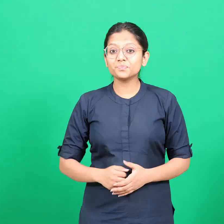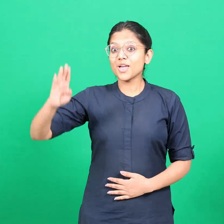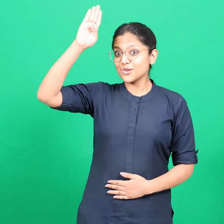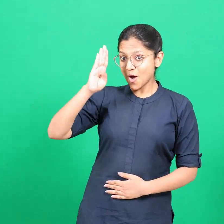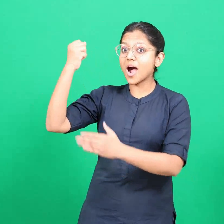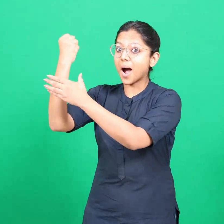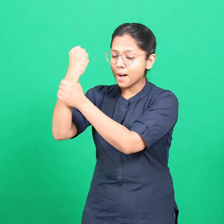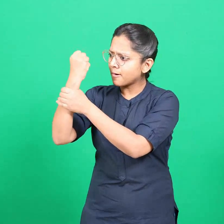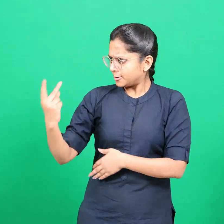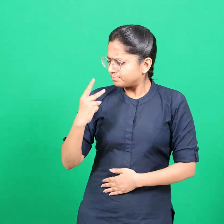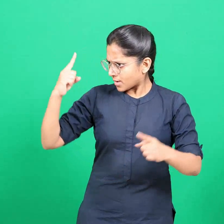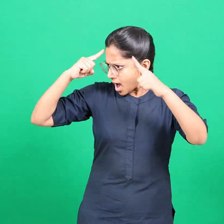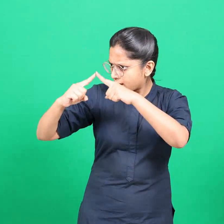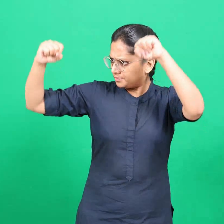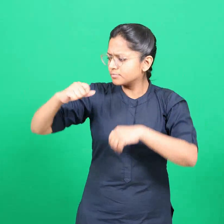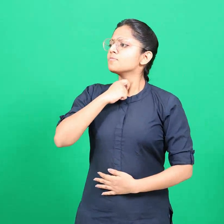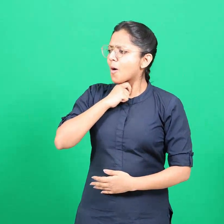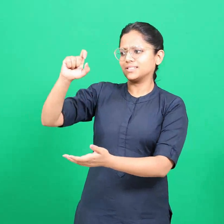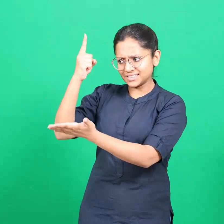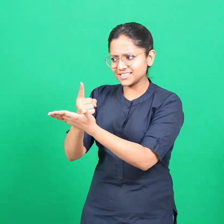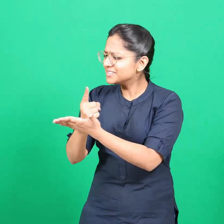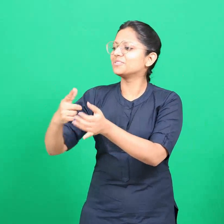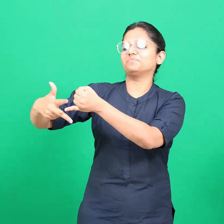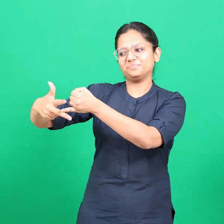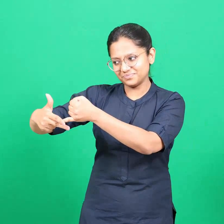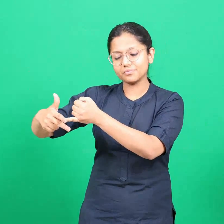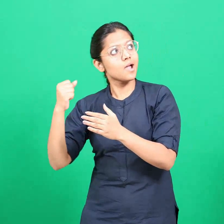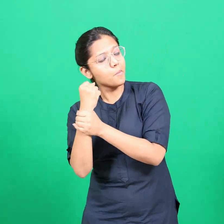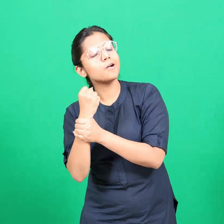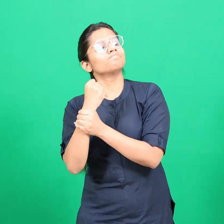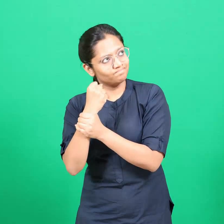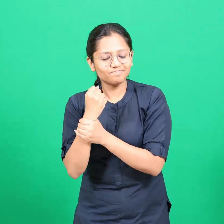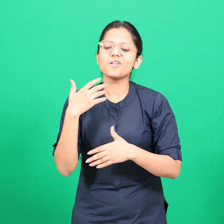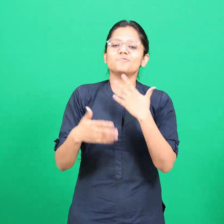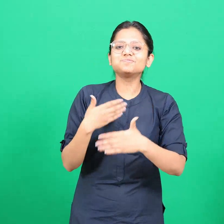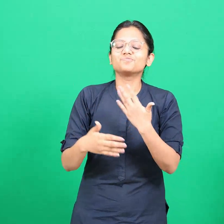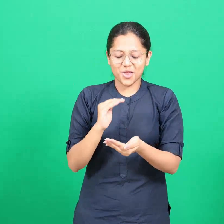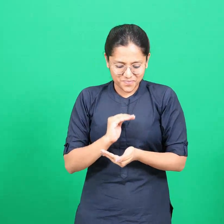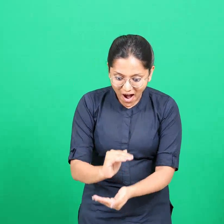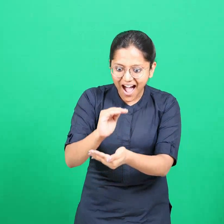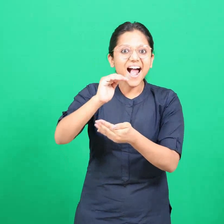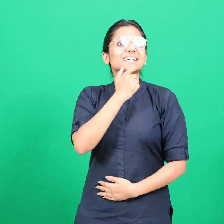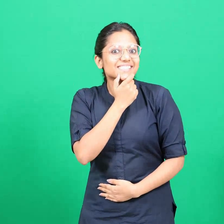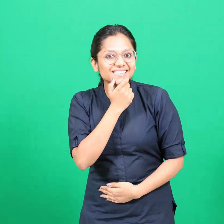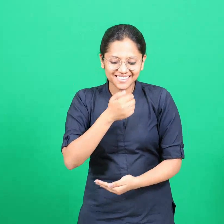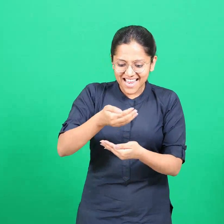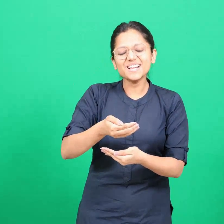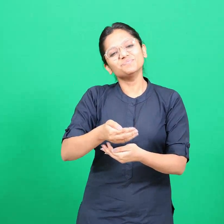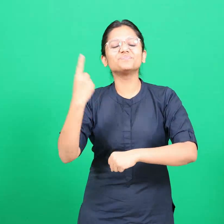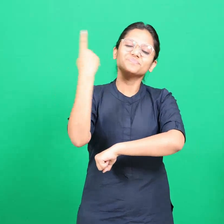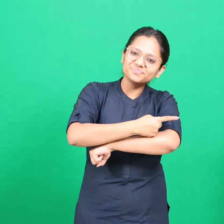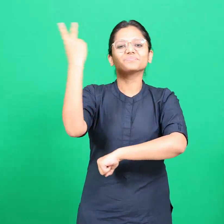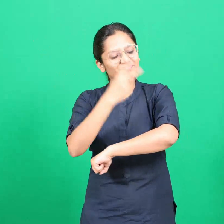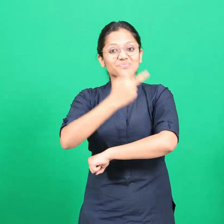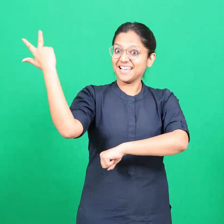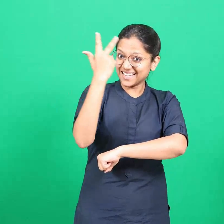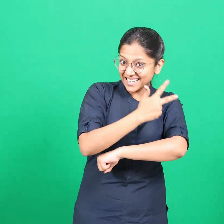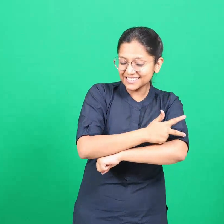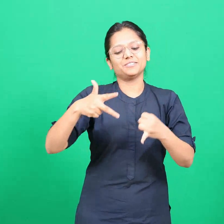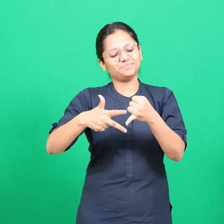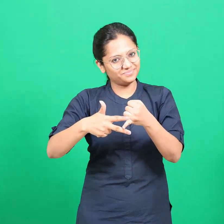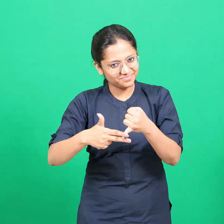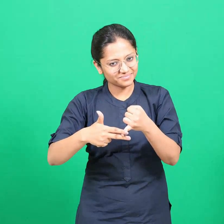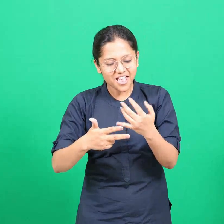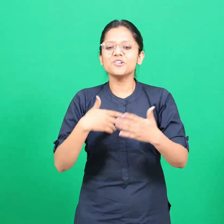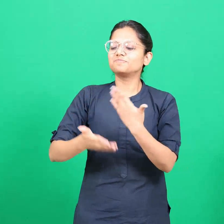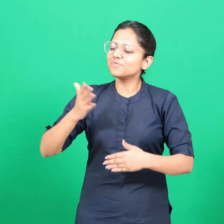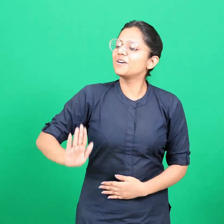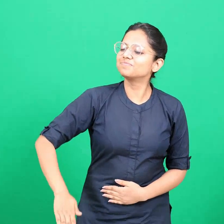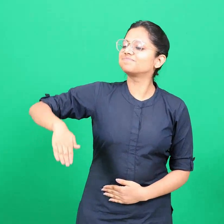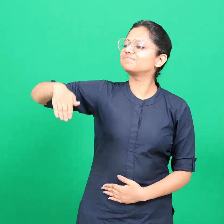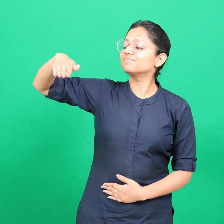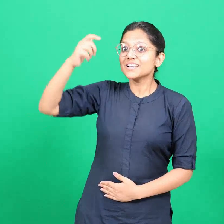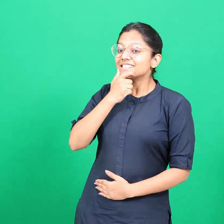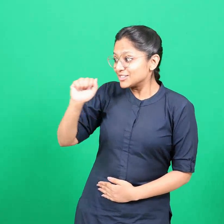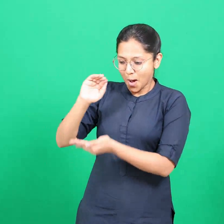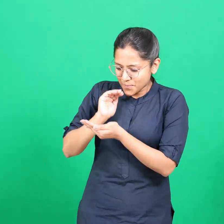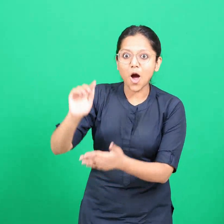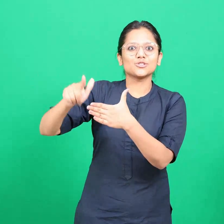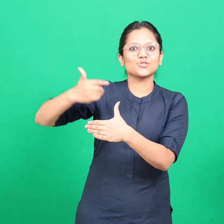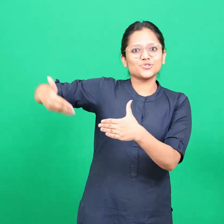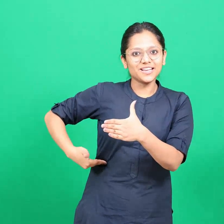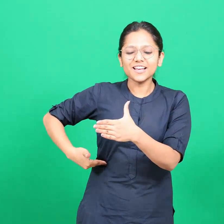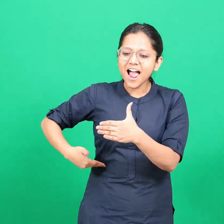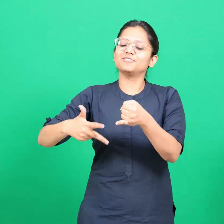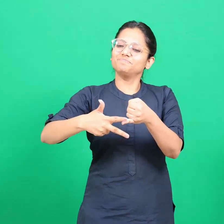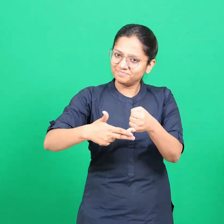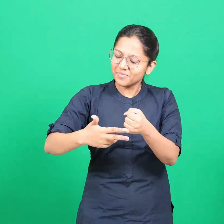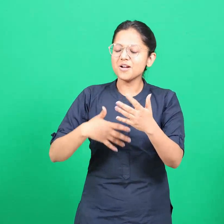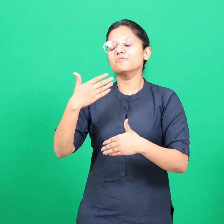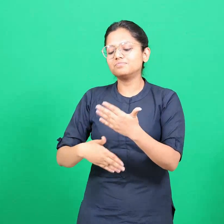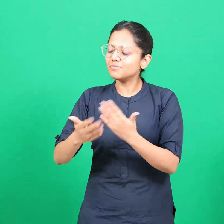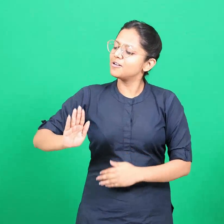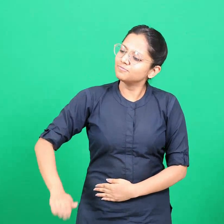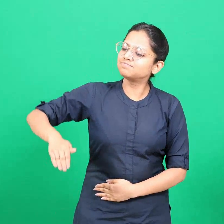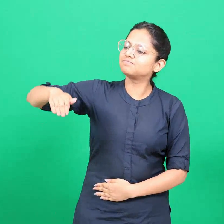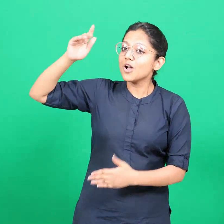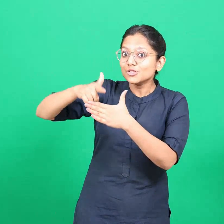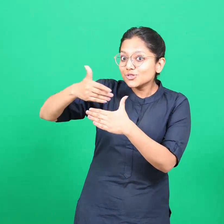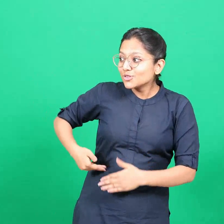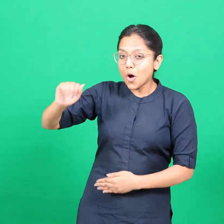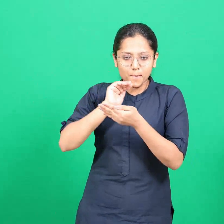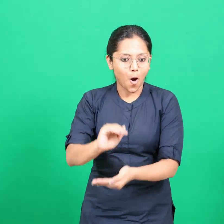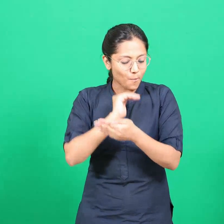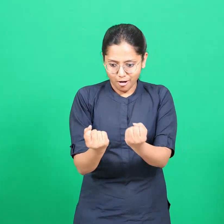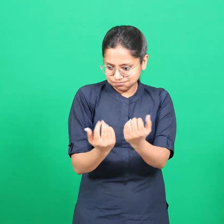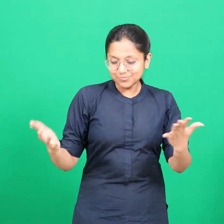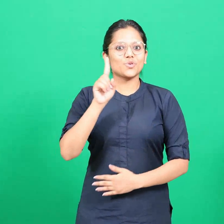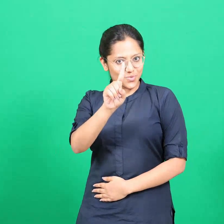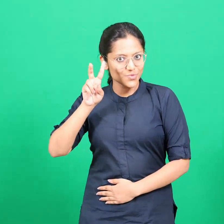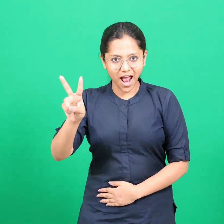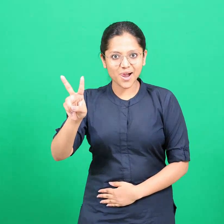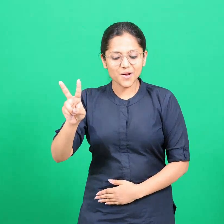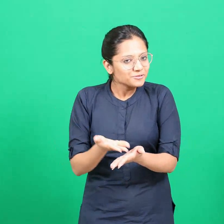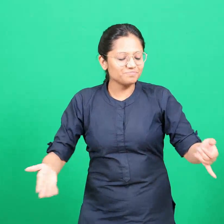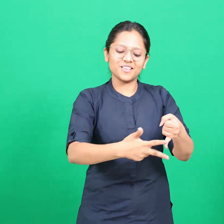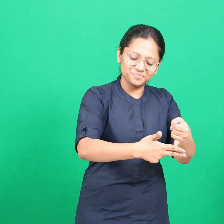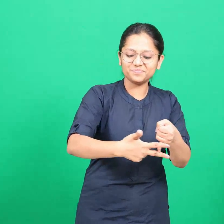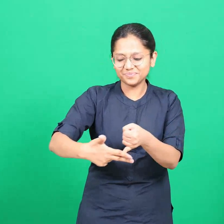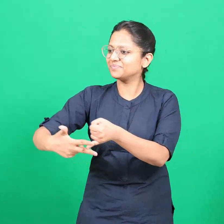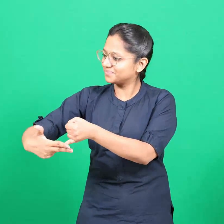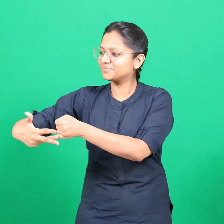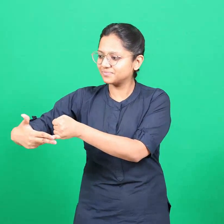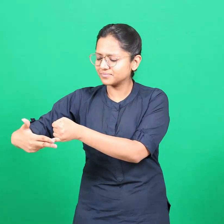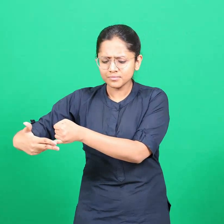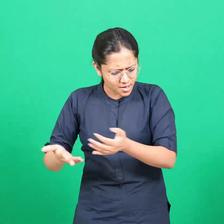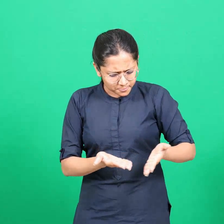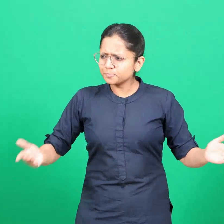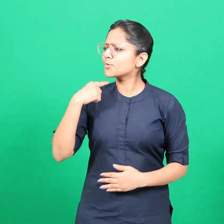Then God gave Abraham the covenant of circumcision, and Abraham became the father of Isaac and circumcised him on the eighth day.